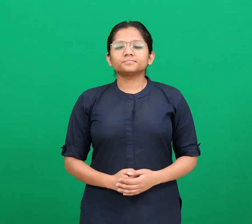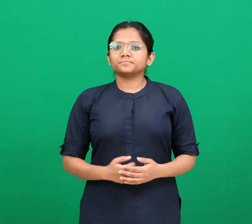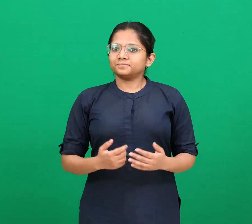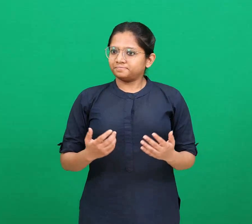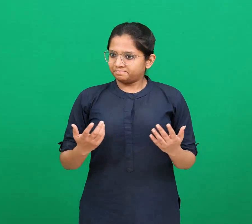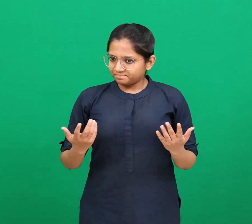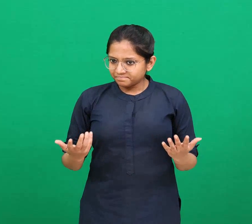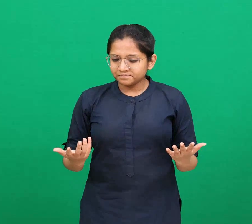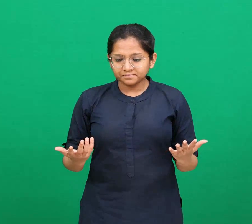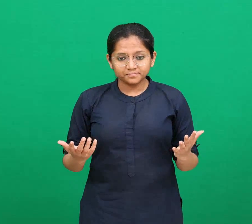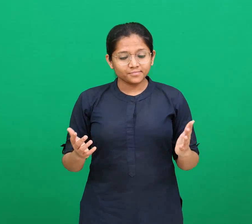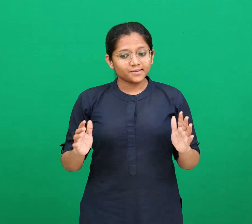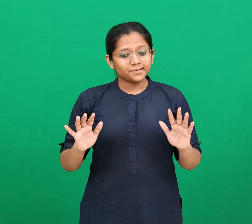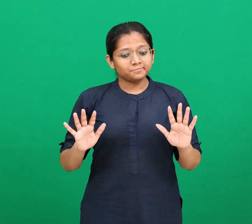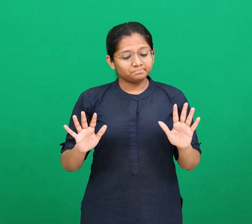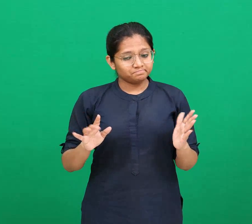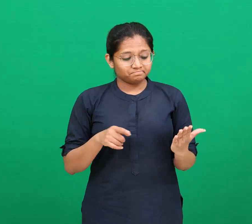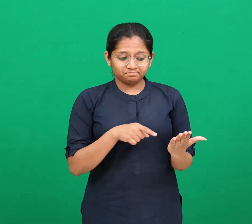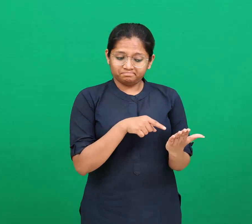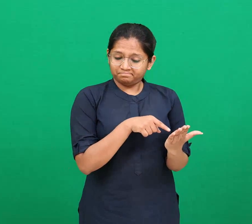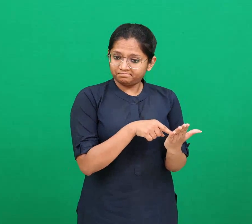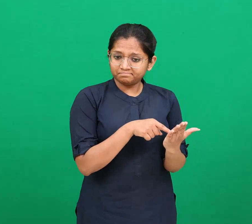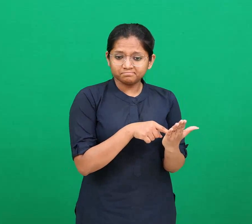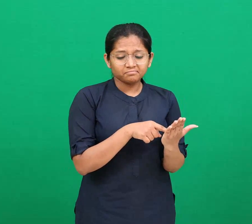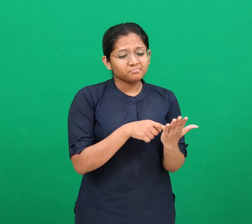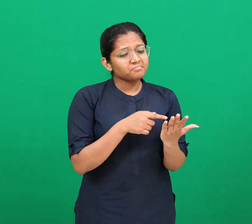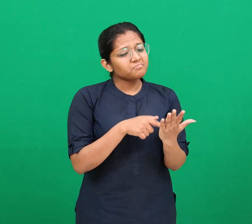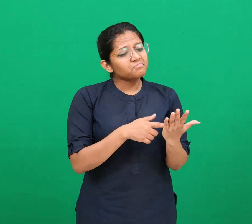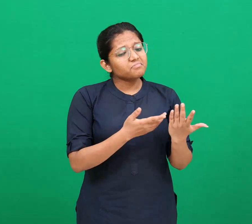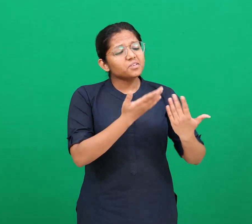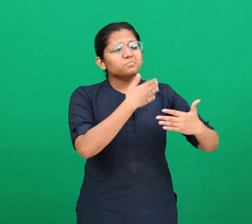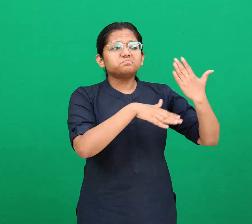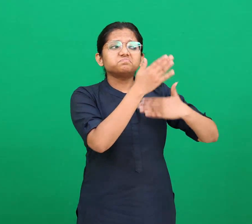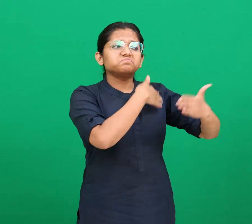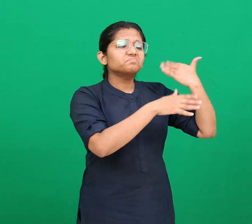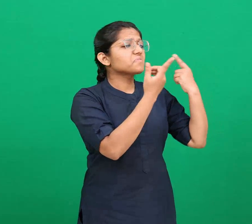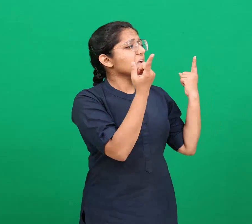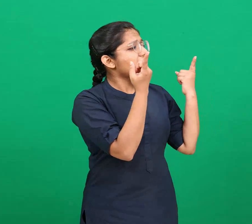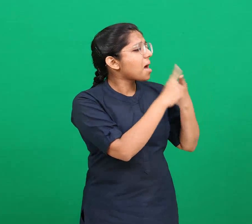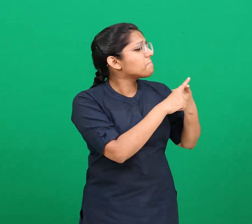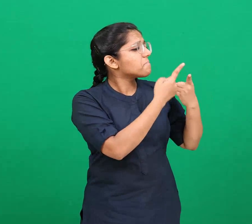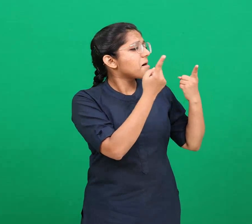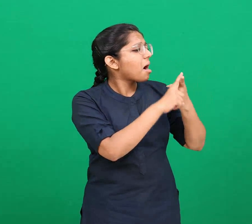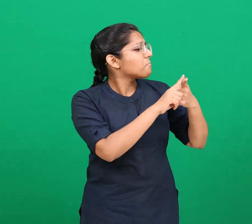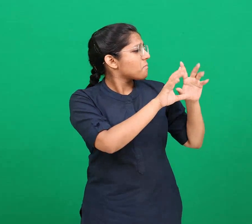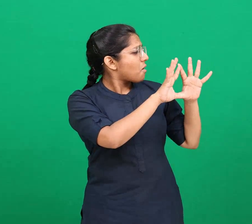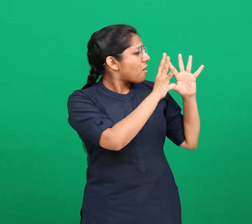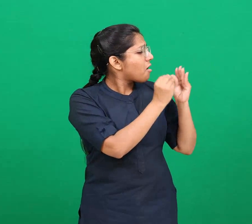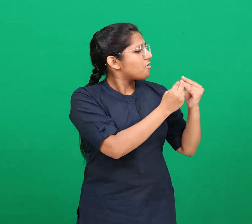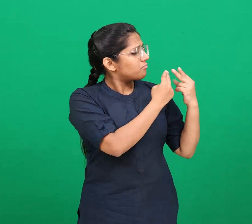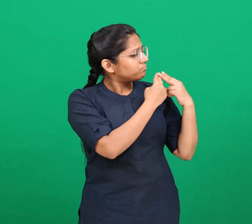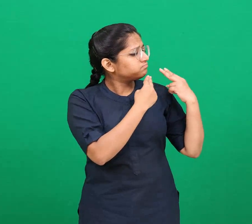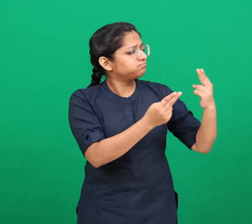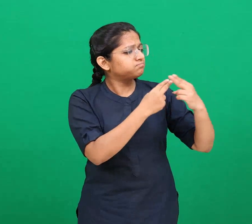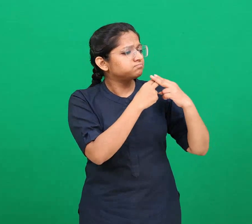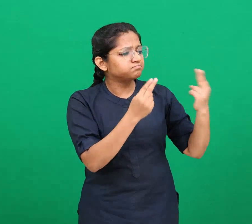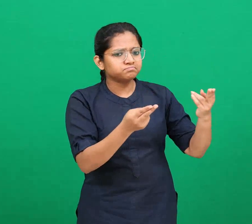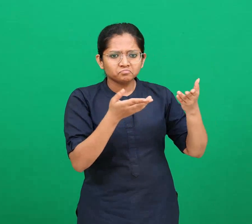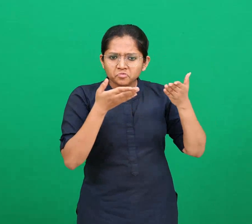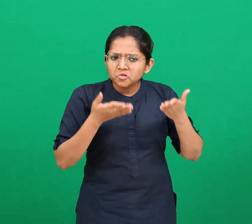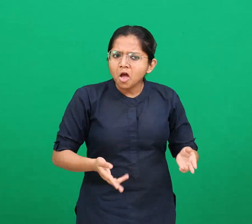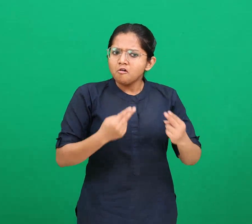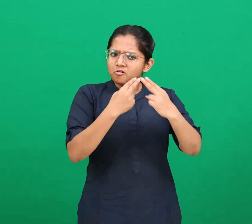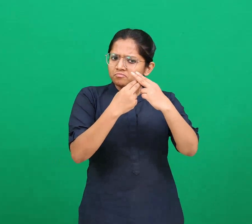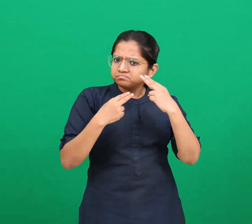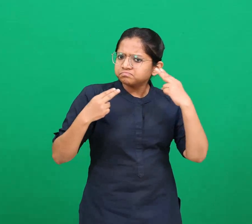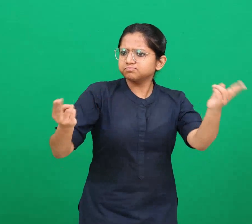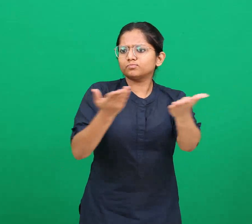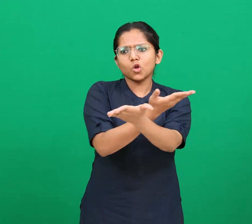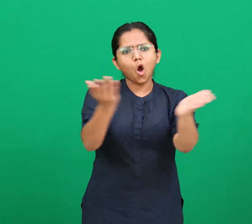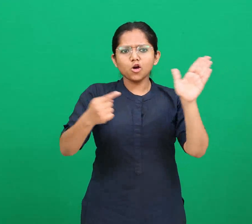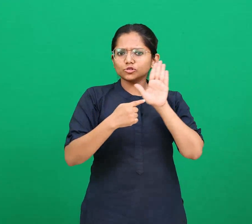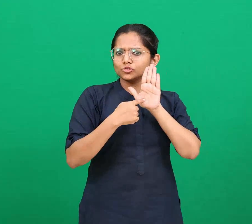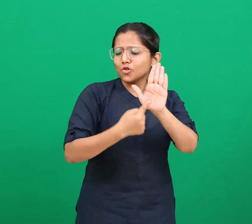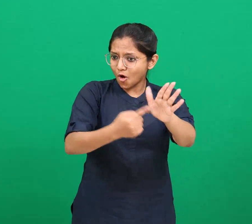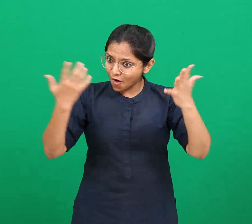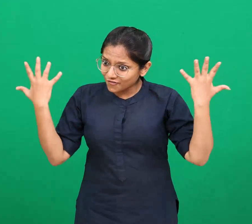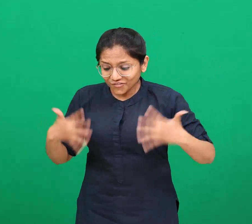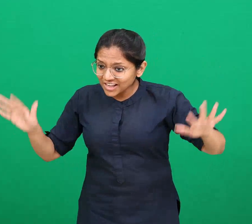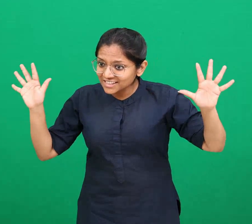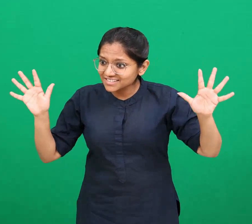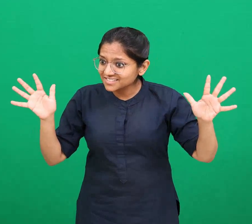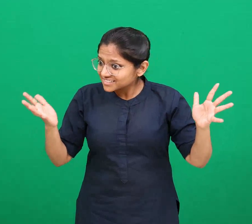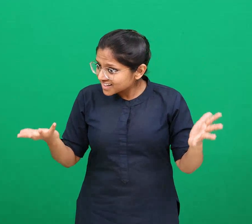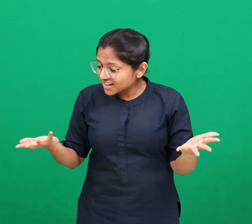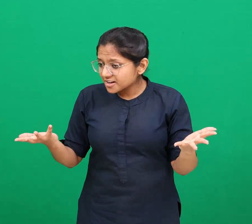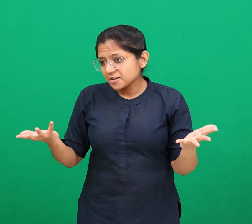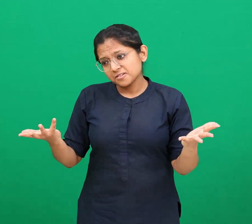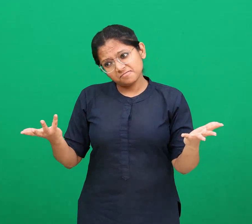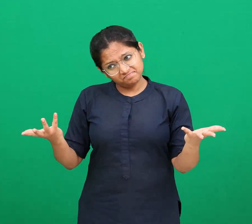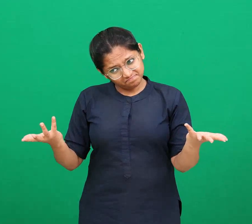that have been known for ages.'